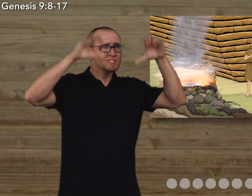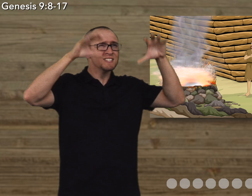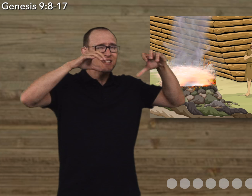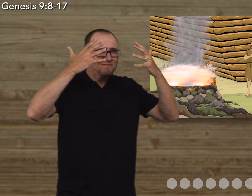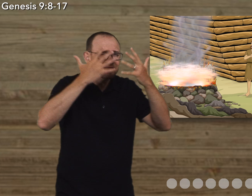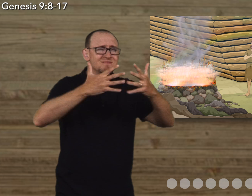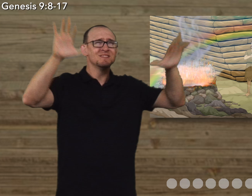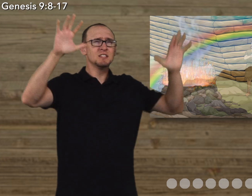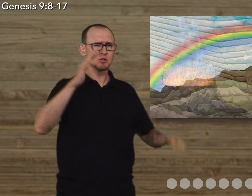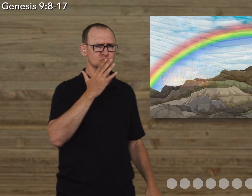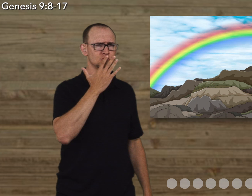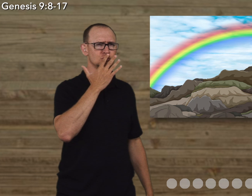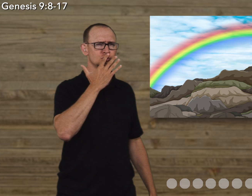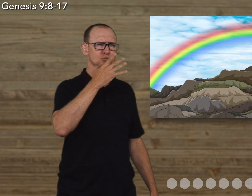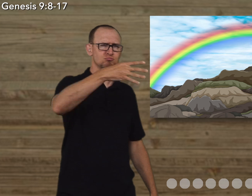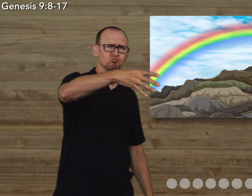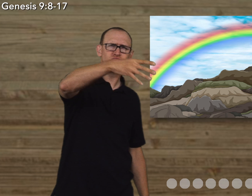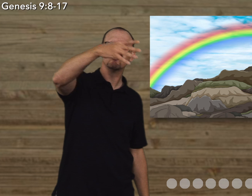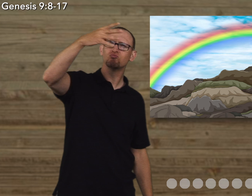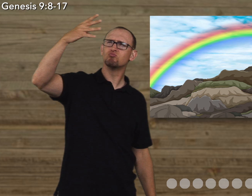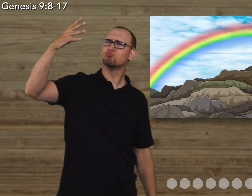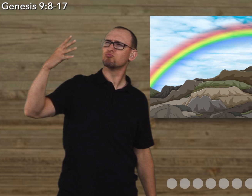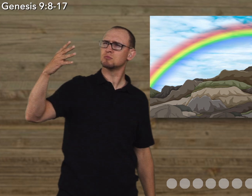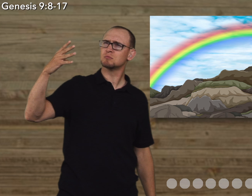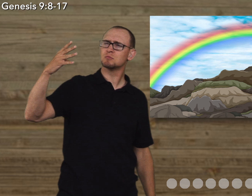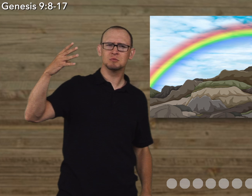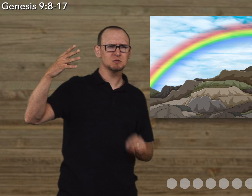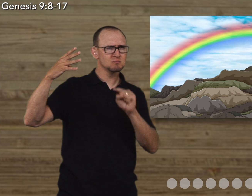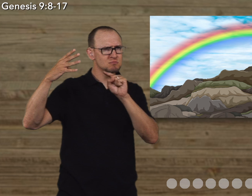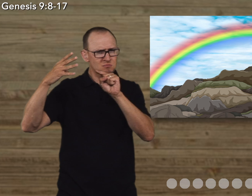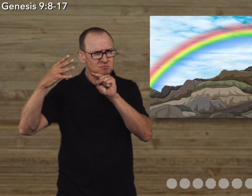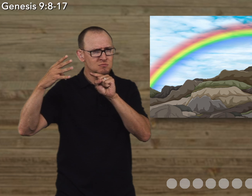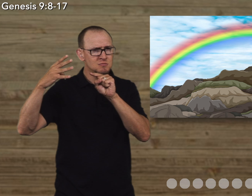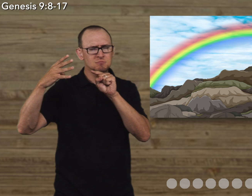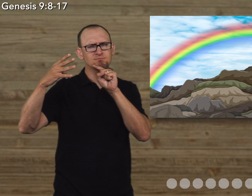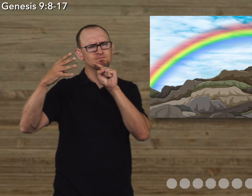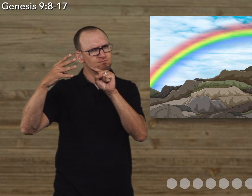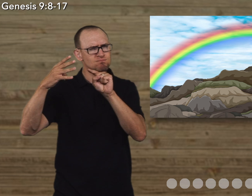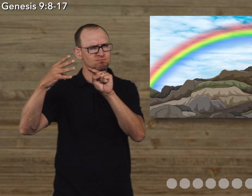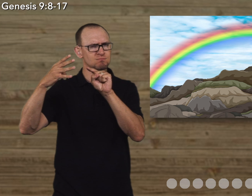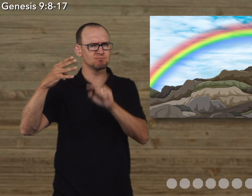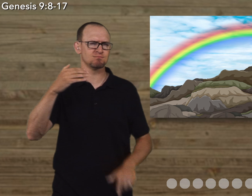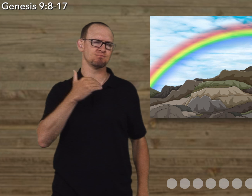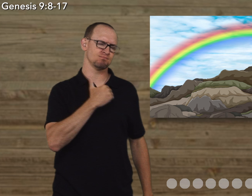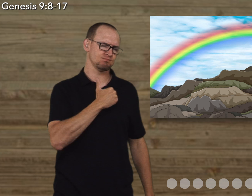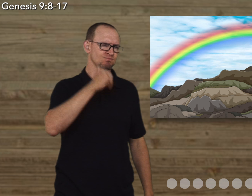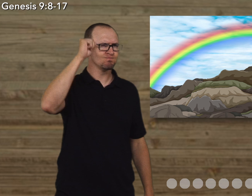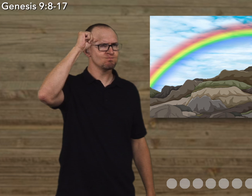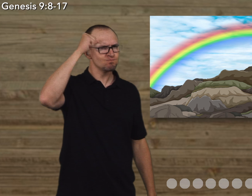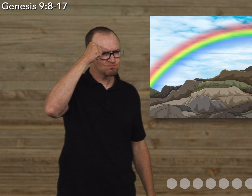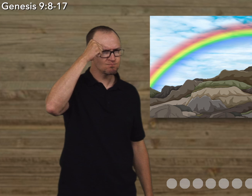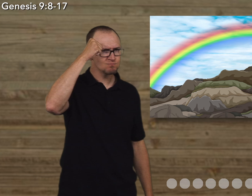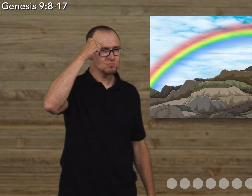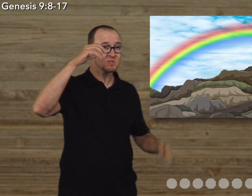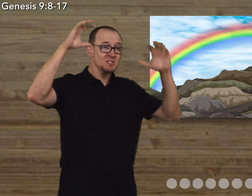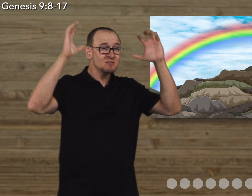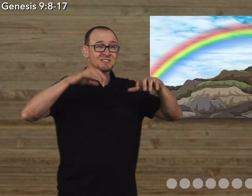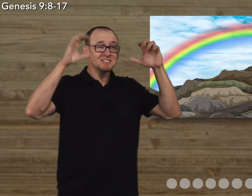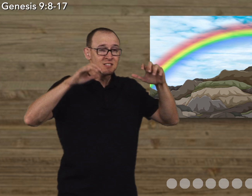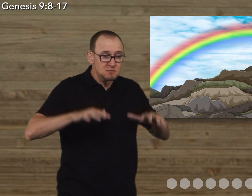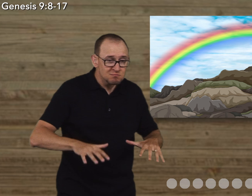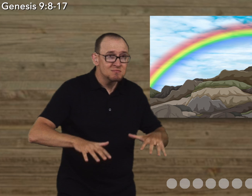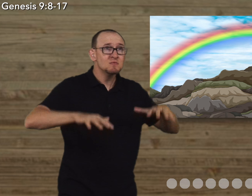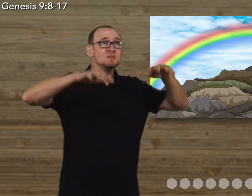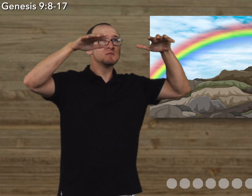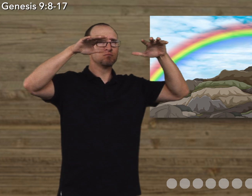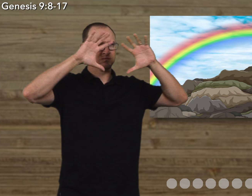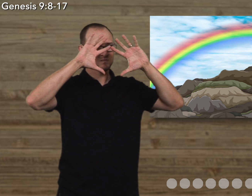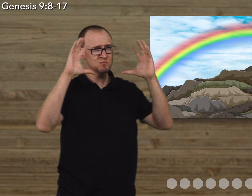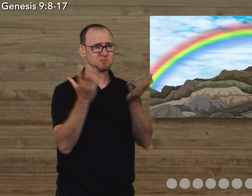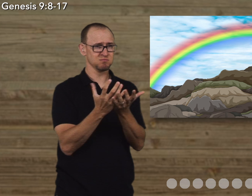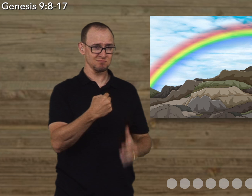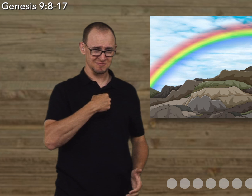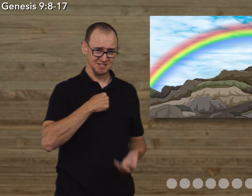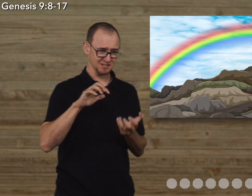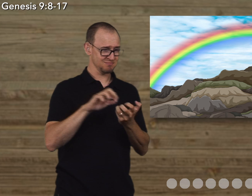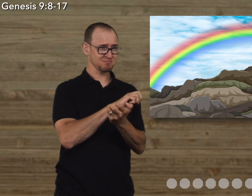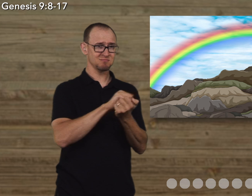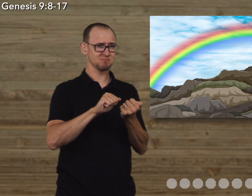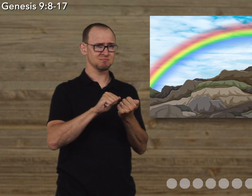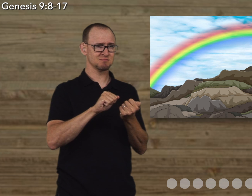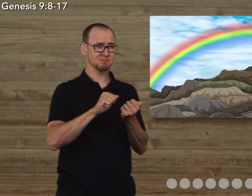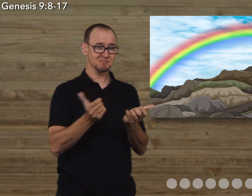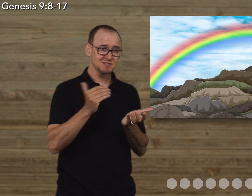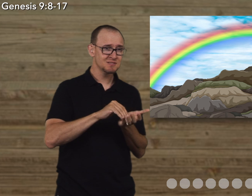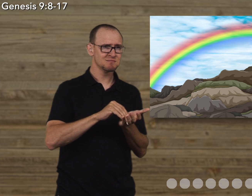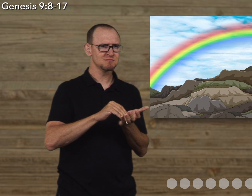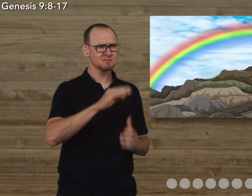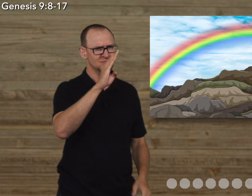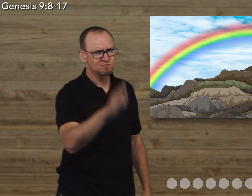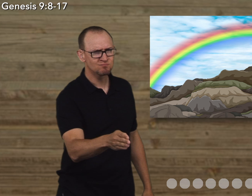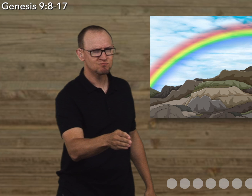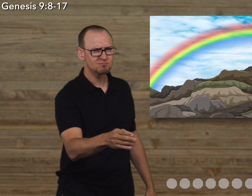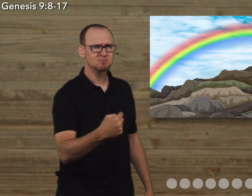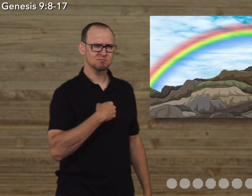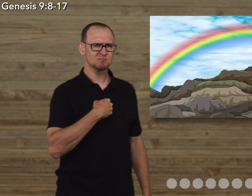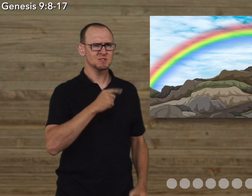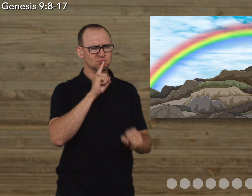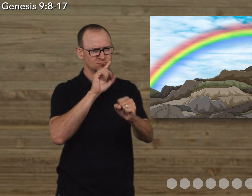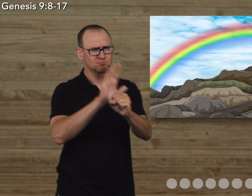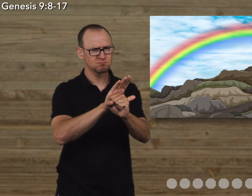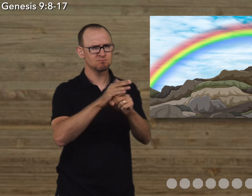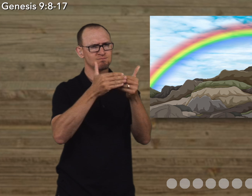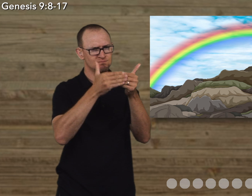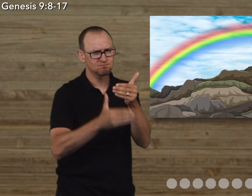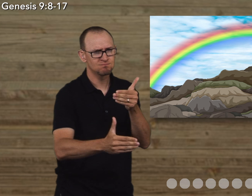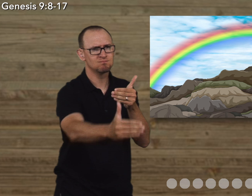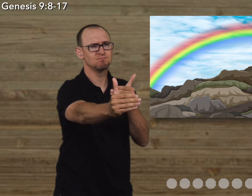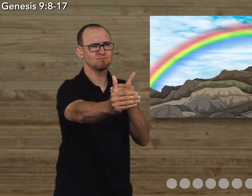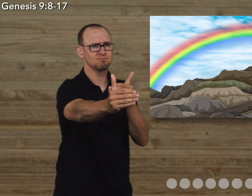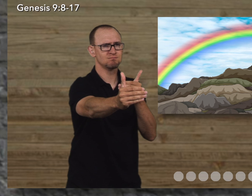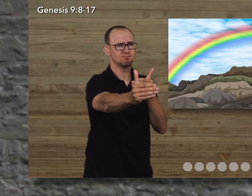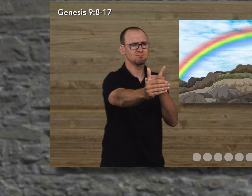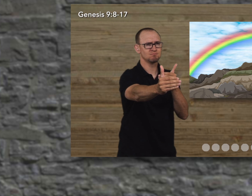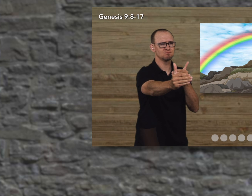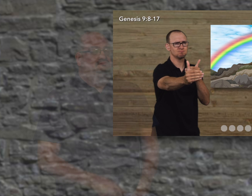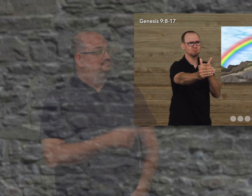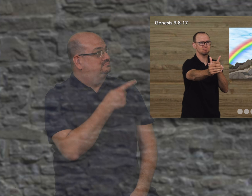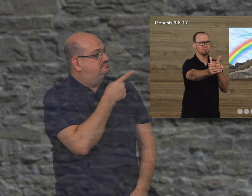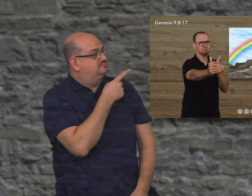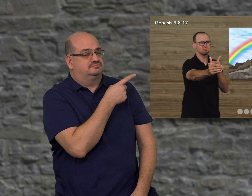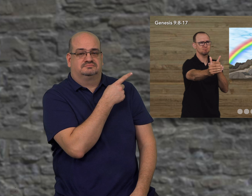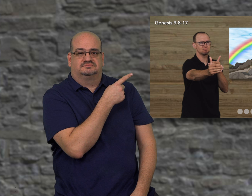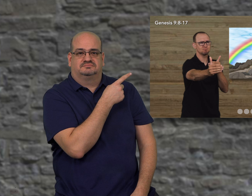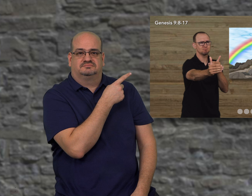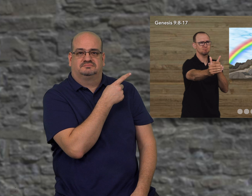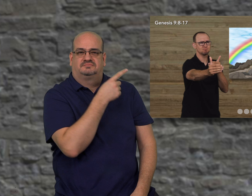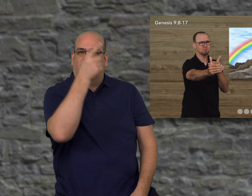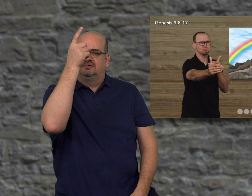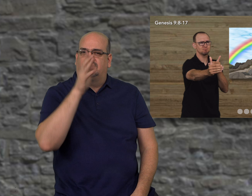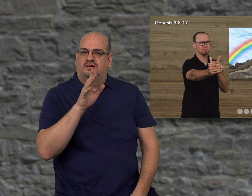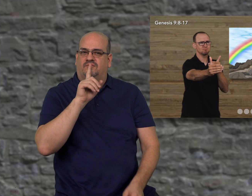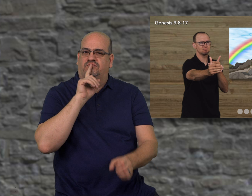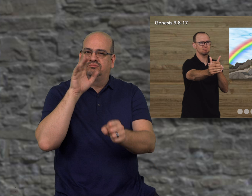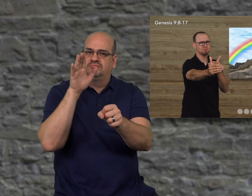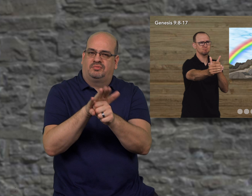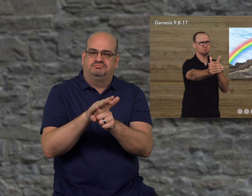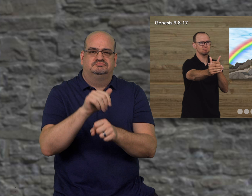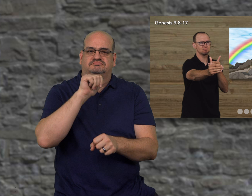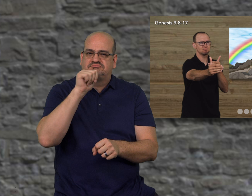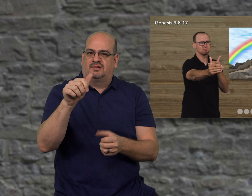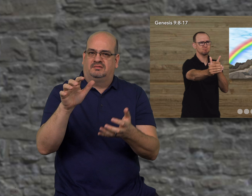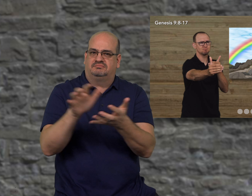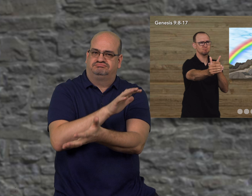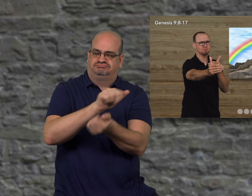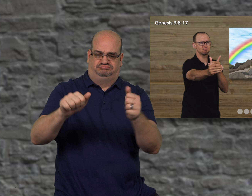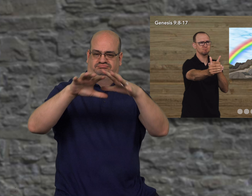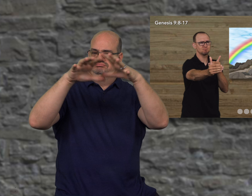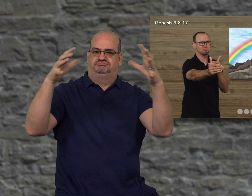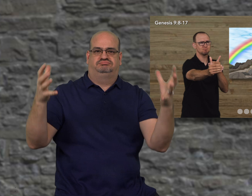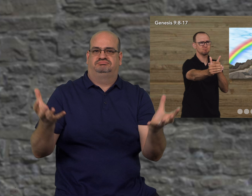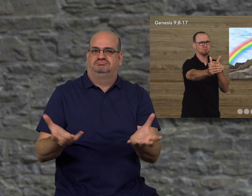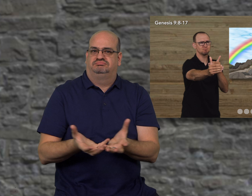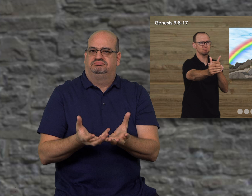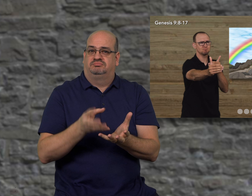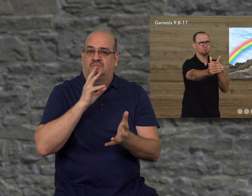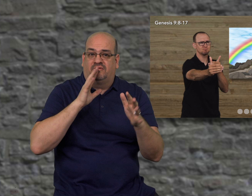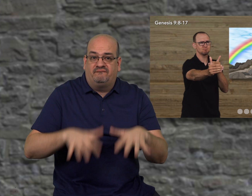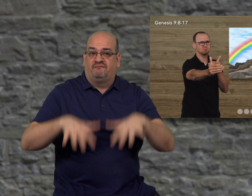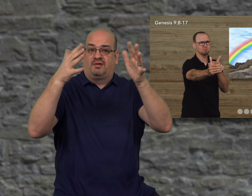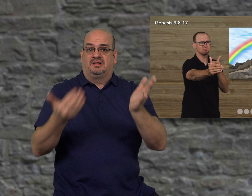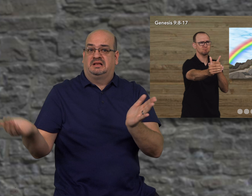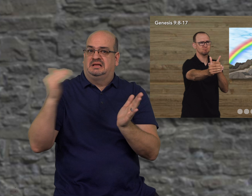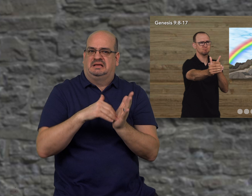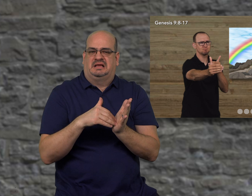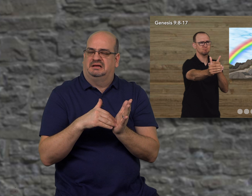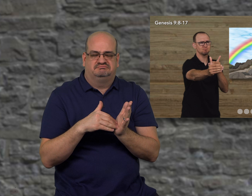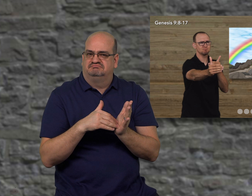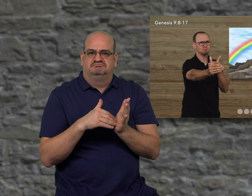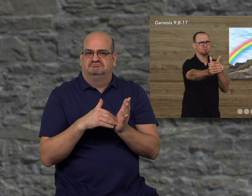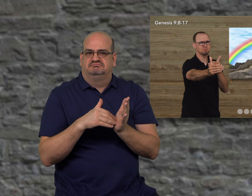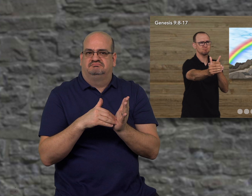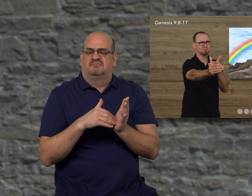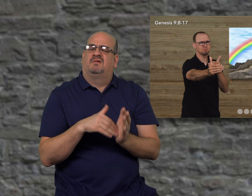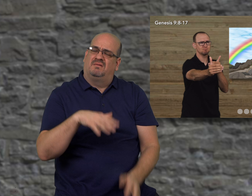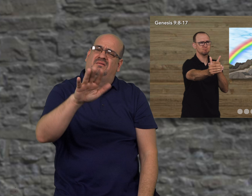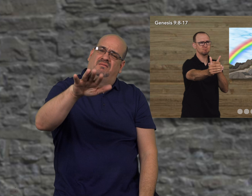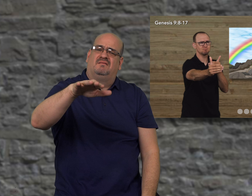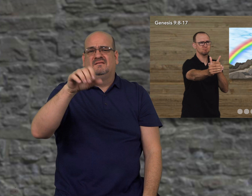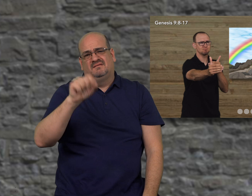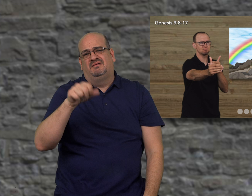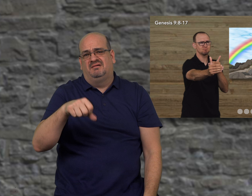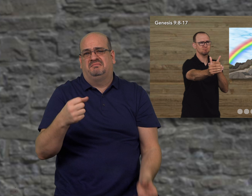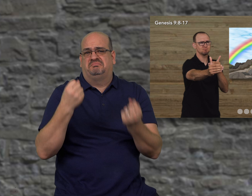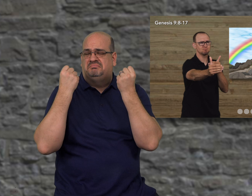And God said, “This is the sign of the covenant I am making between Me and you and every living creature with you, a covenant for all generations to come: I have set My rainbow in the clouds, and it will be a sign of the covenant between Me and the earth.